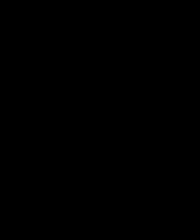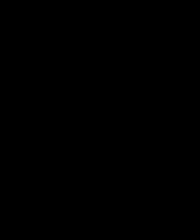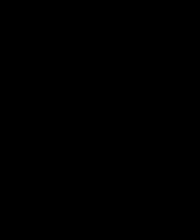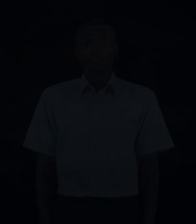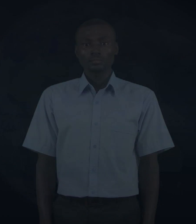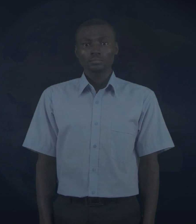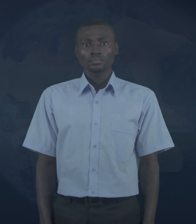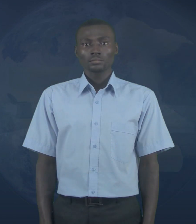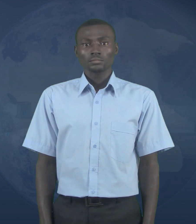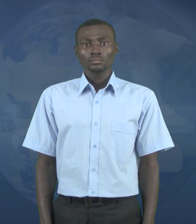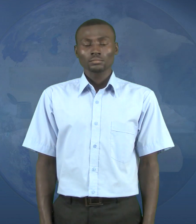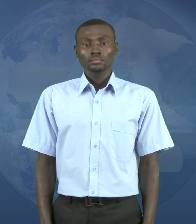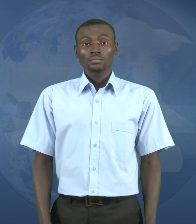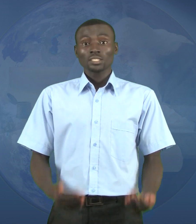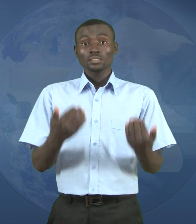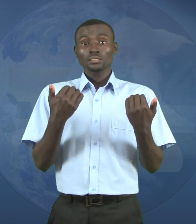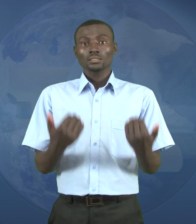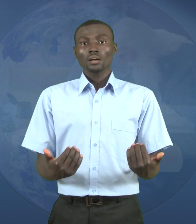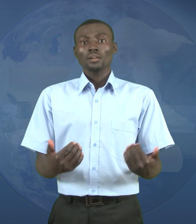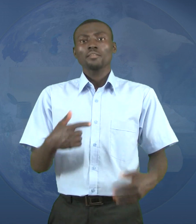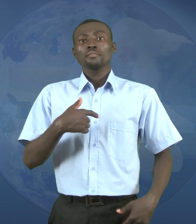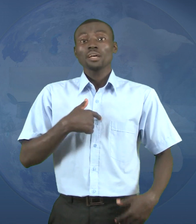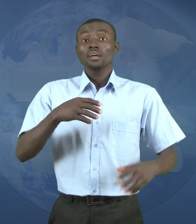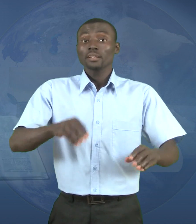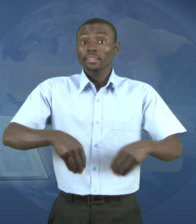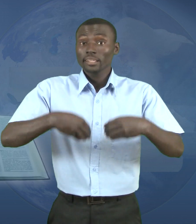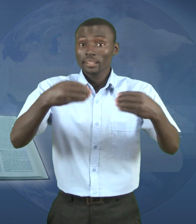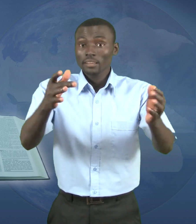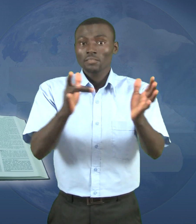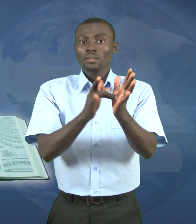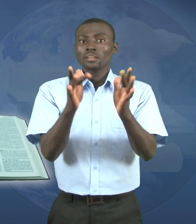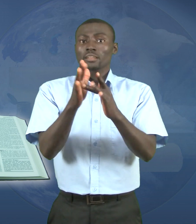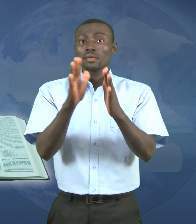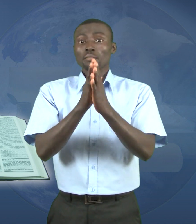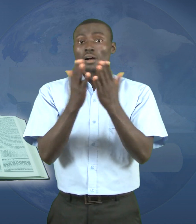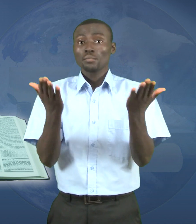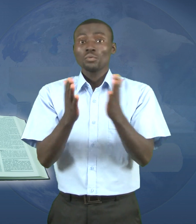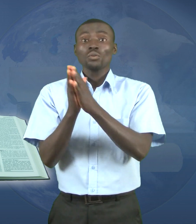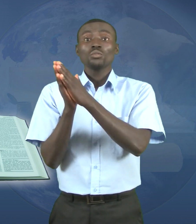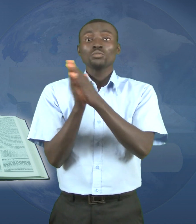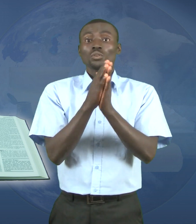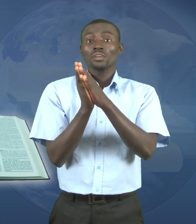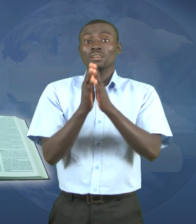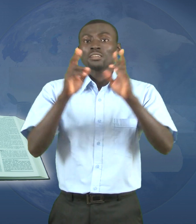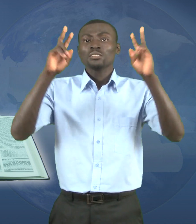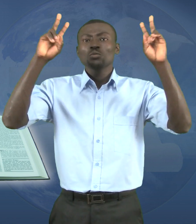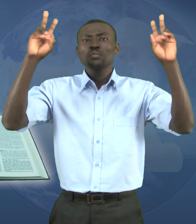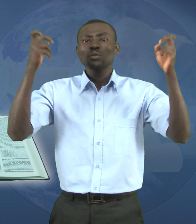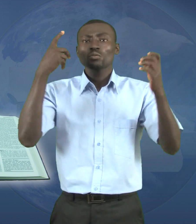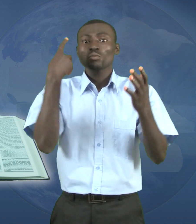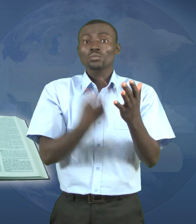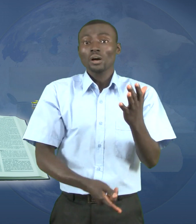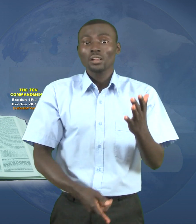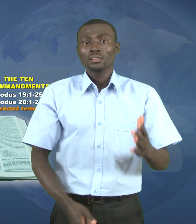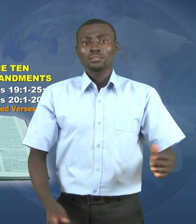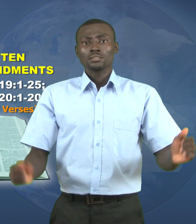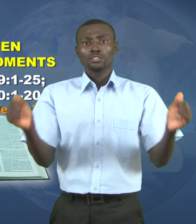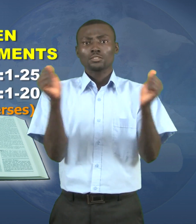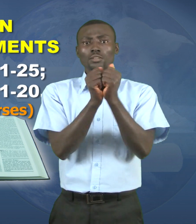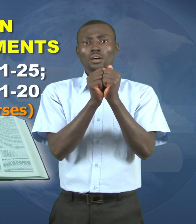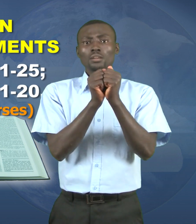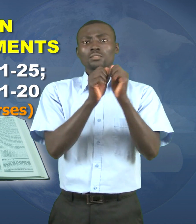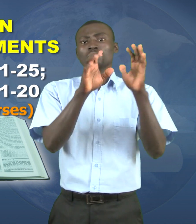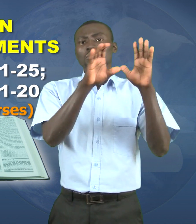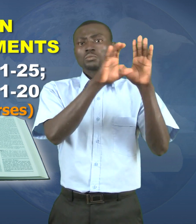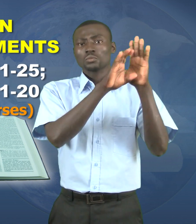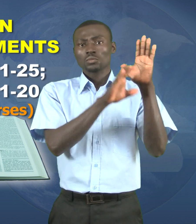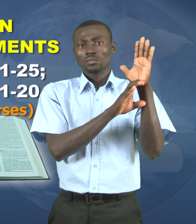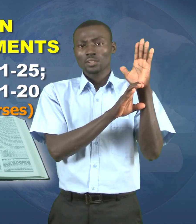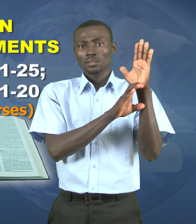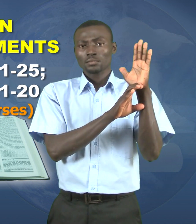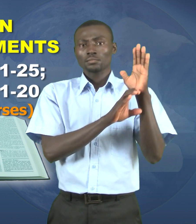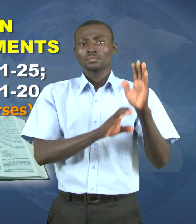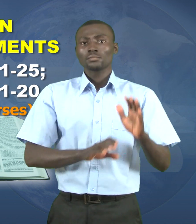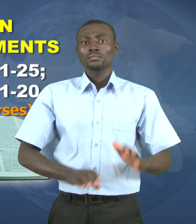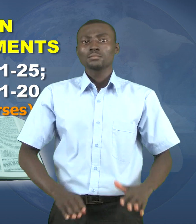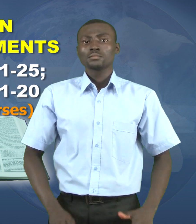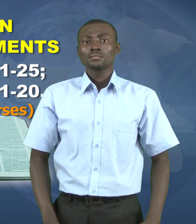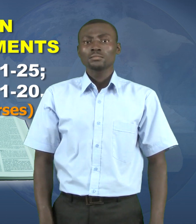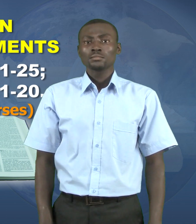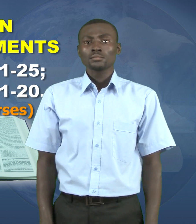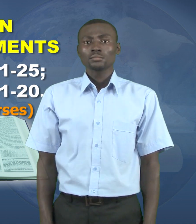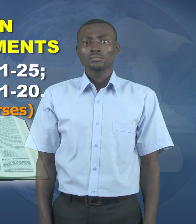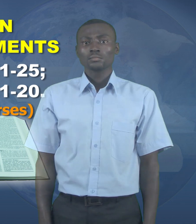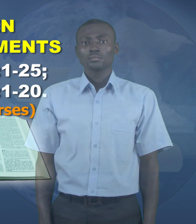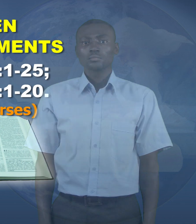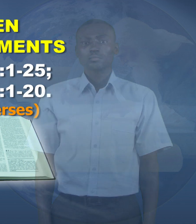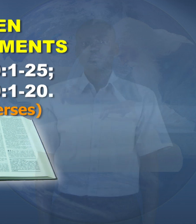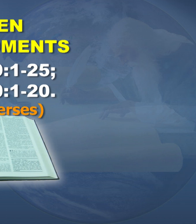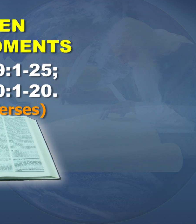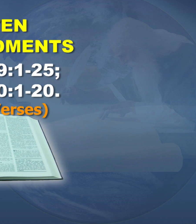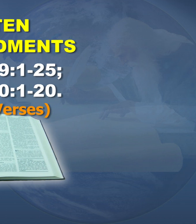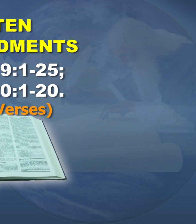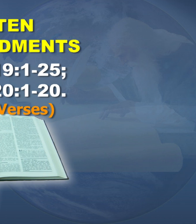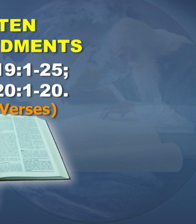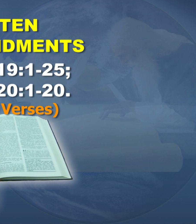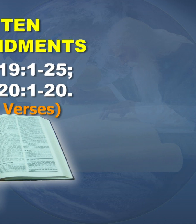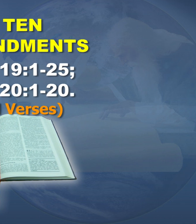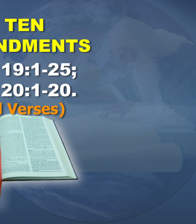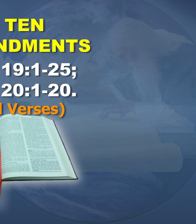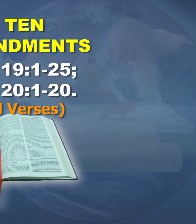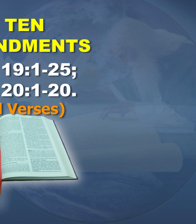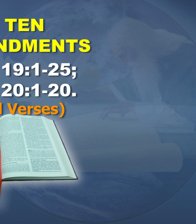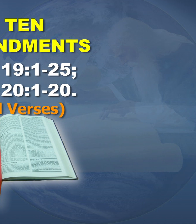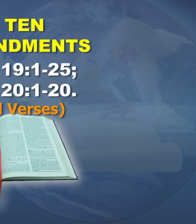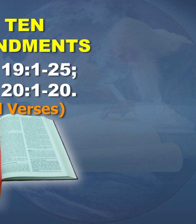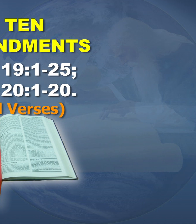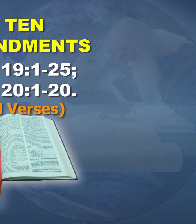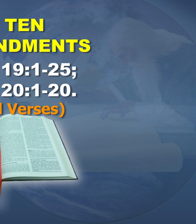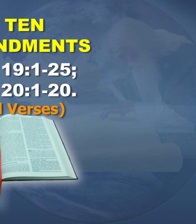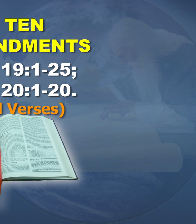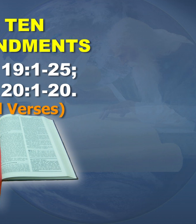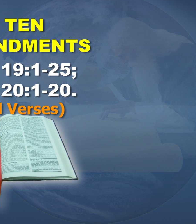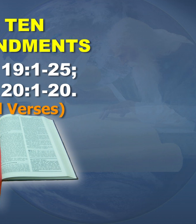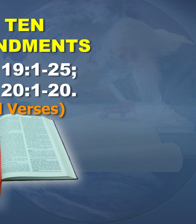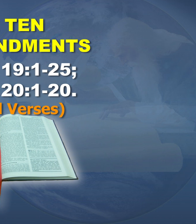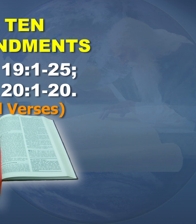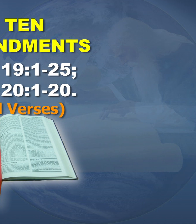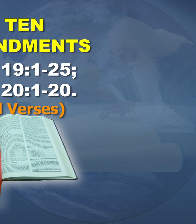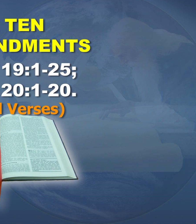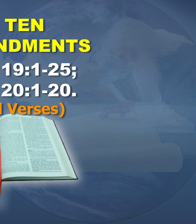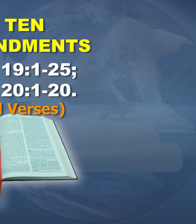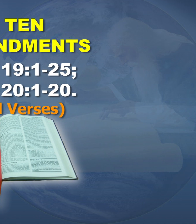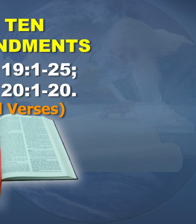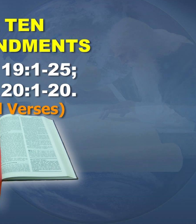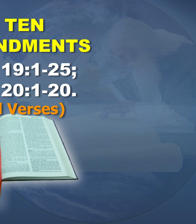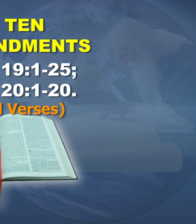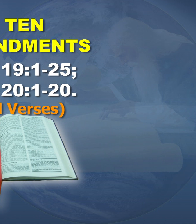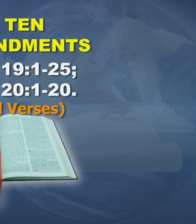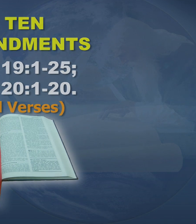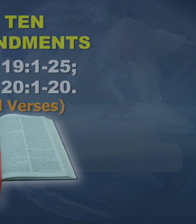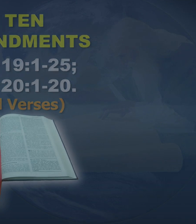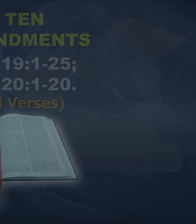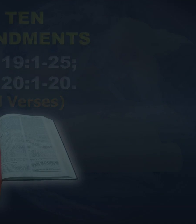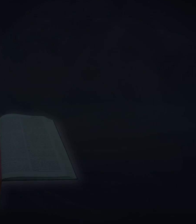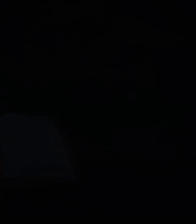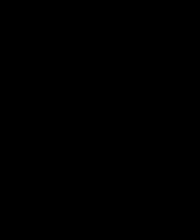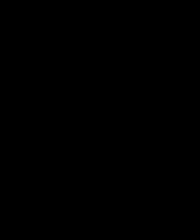The ten commandments